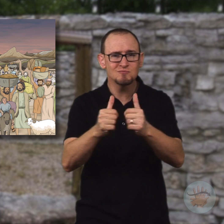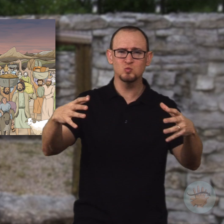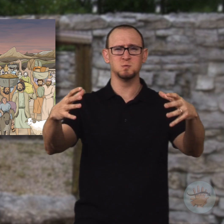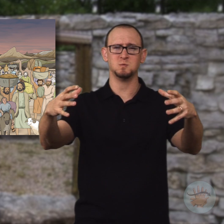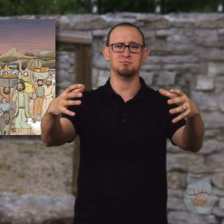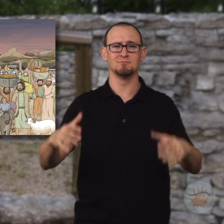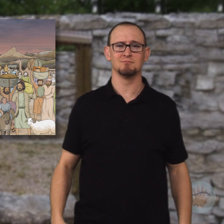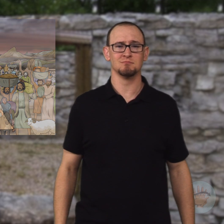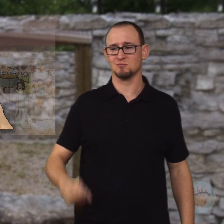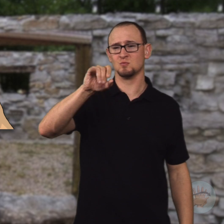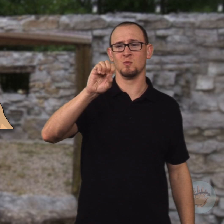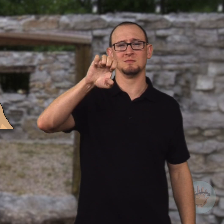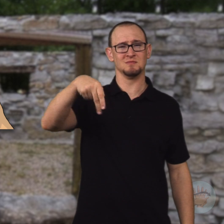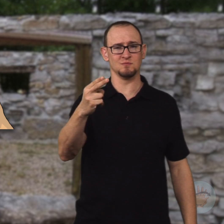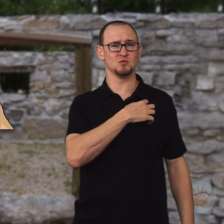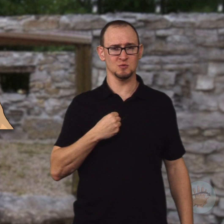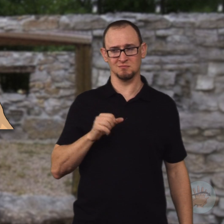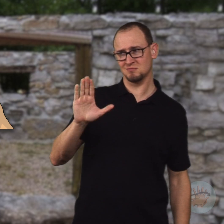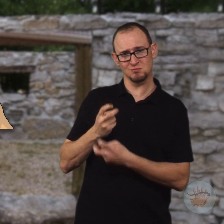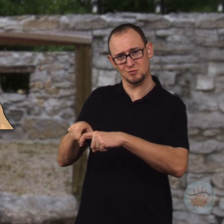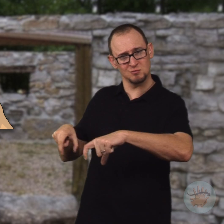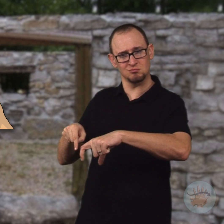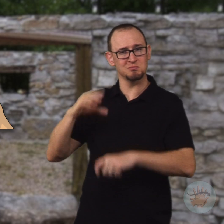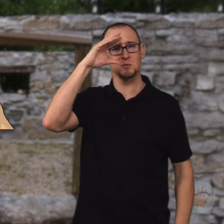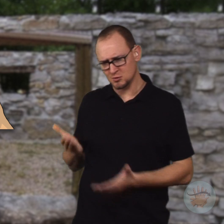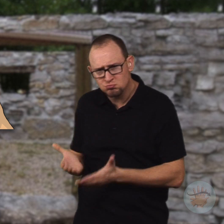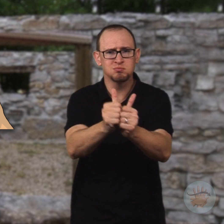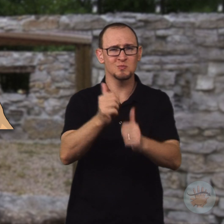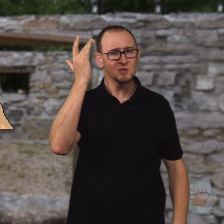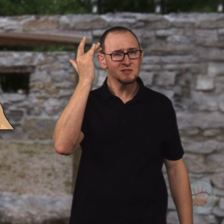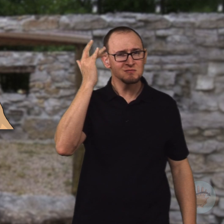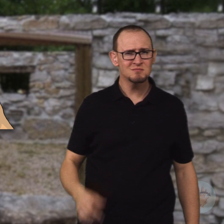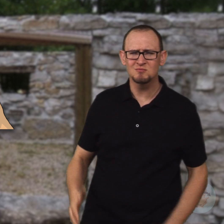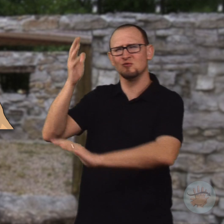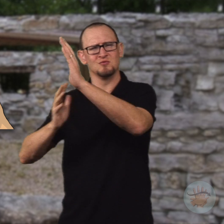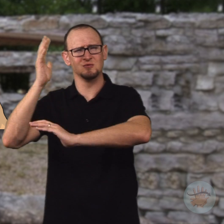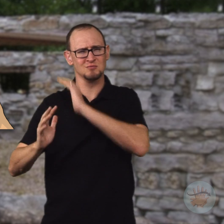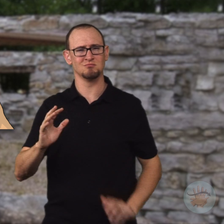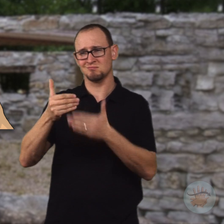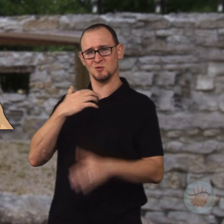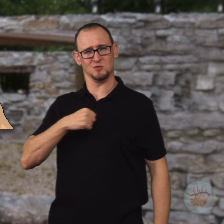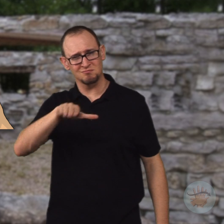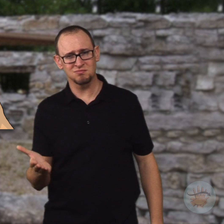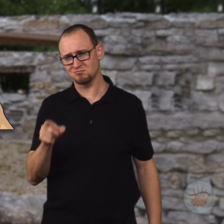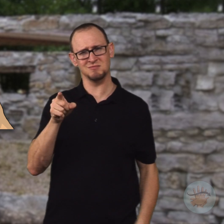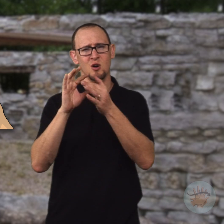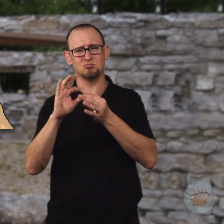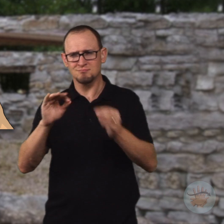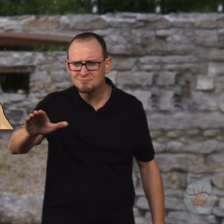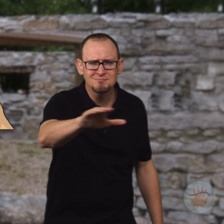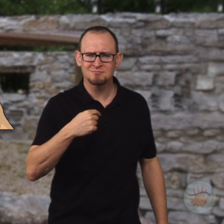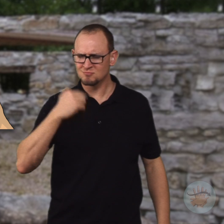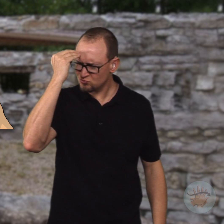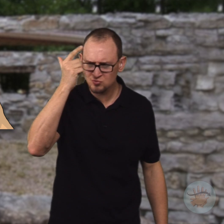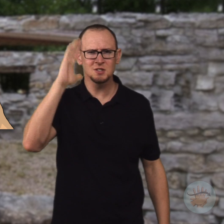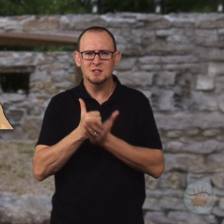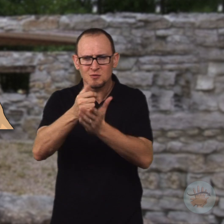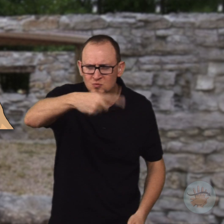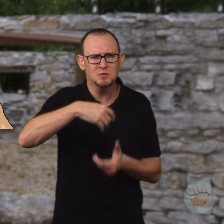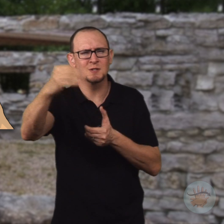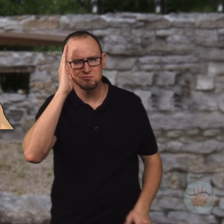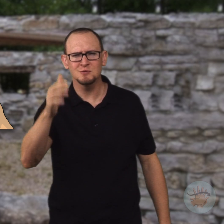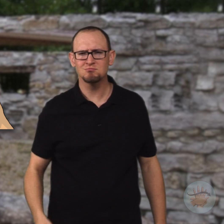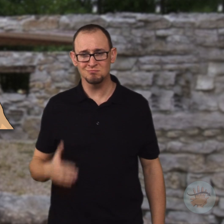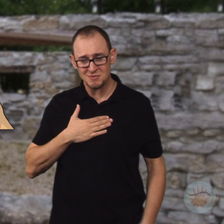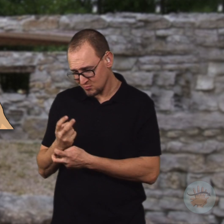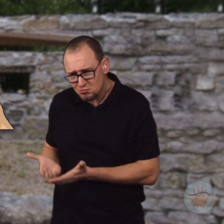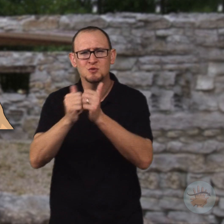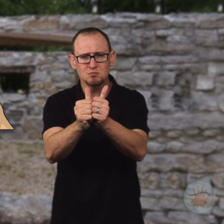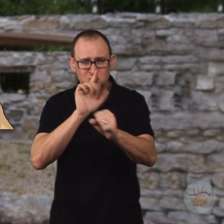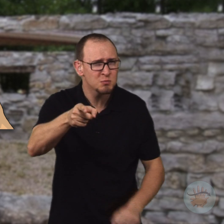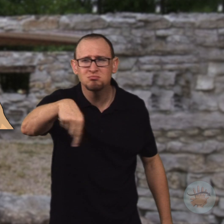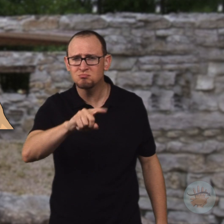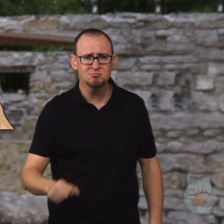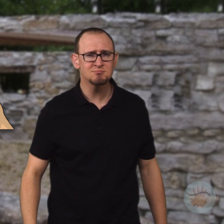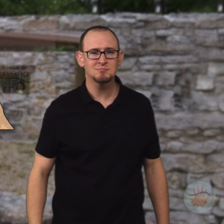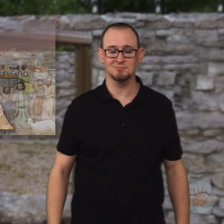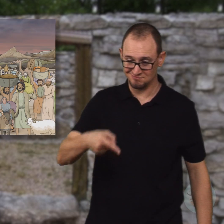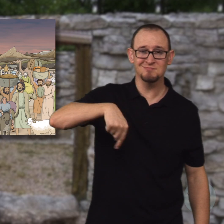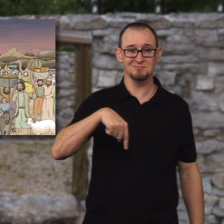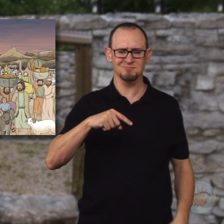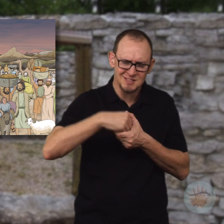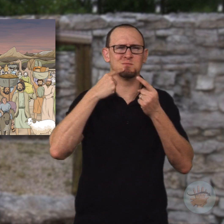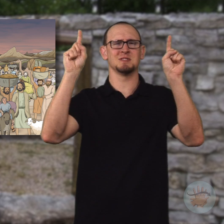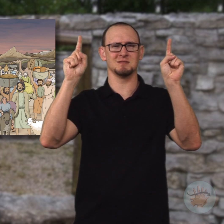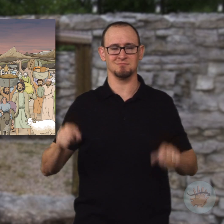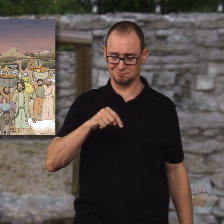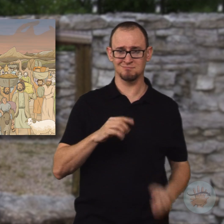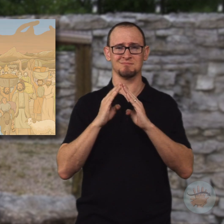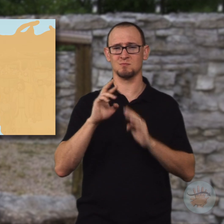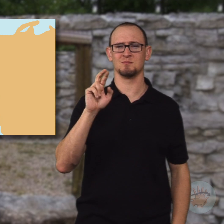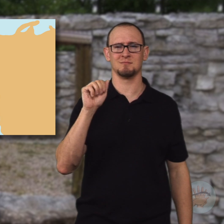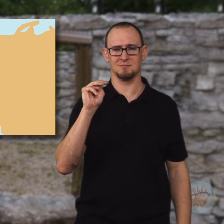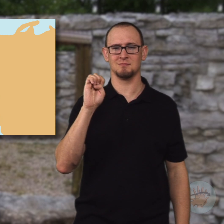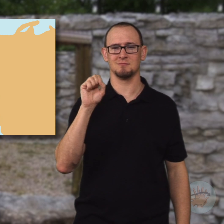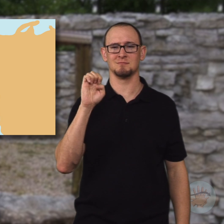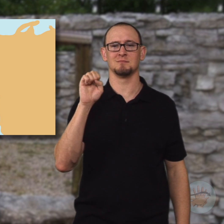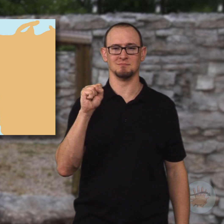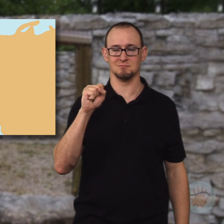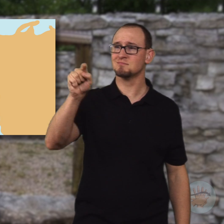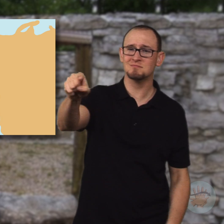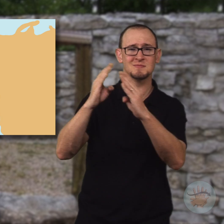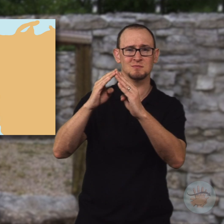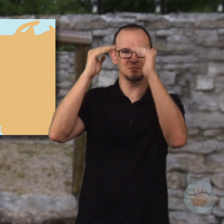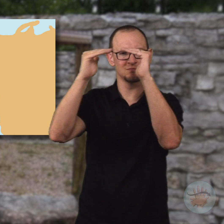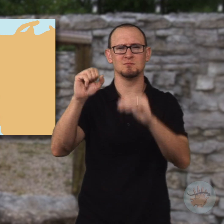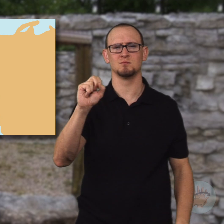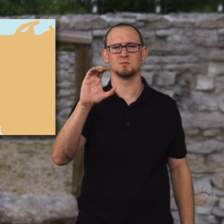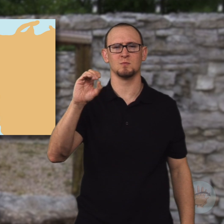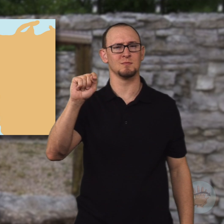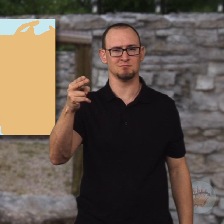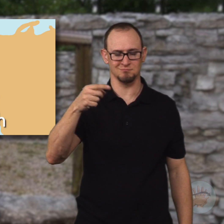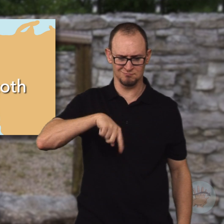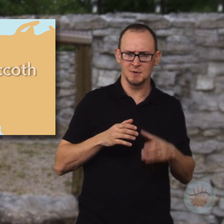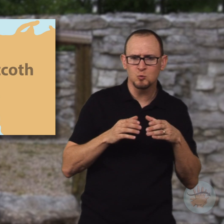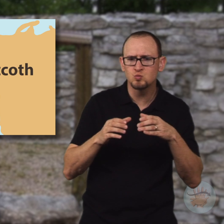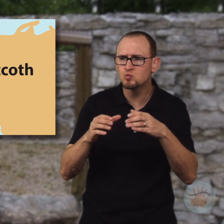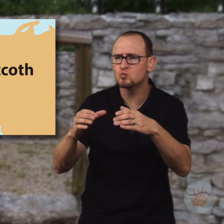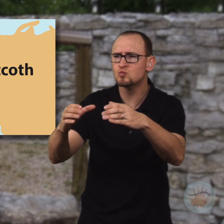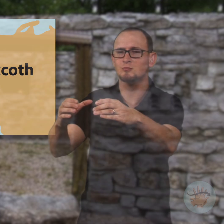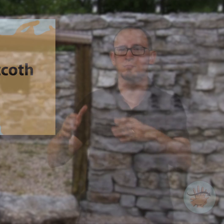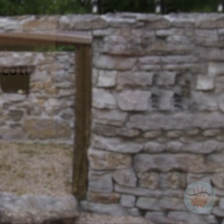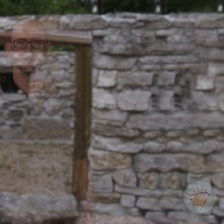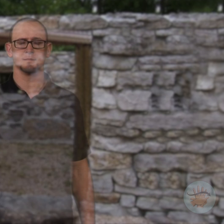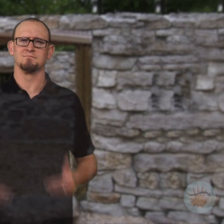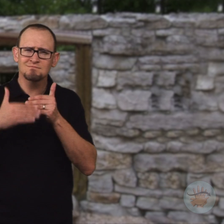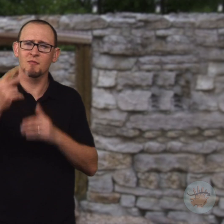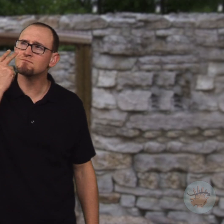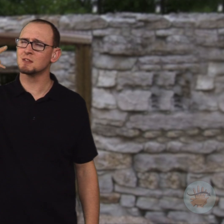Moses took the bones of Joseph with him because Joseph had made the sons of Israel swear a solemn oath when he said, “God will surely attend to you, and then you must carry my bones with you from this place.”